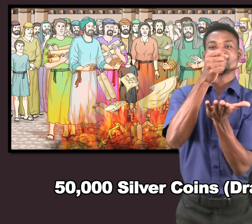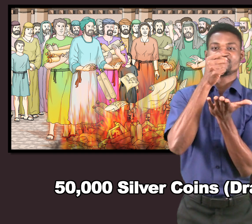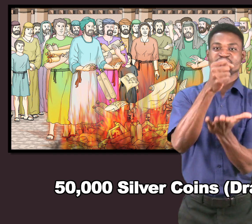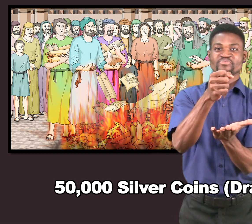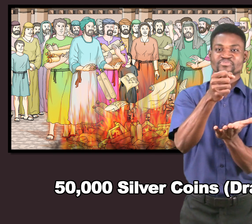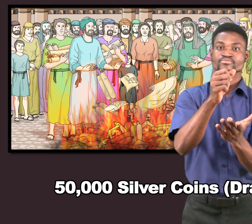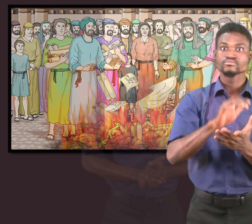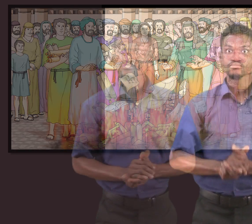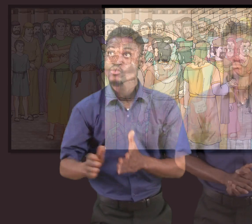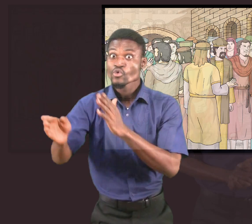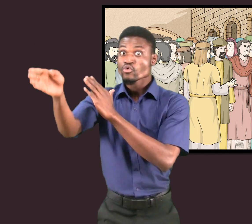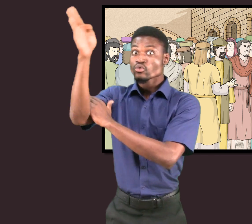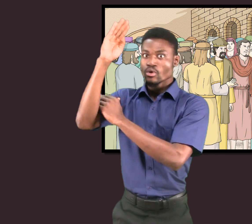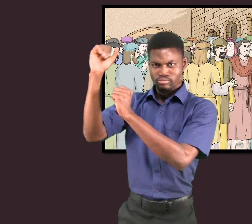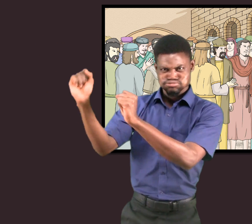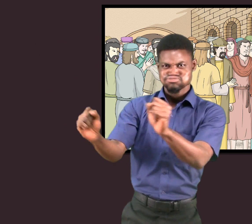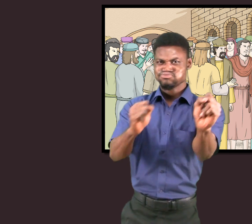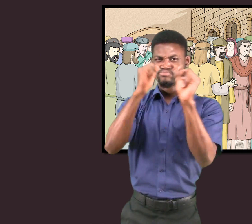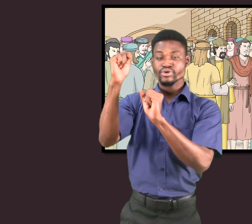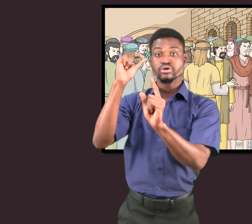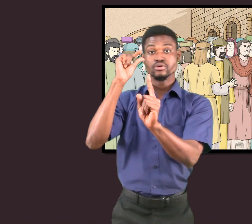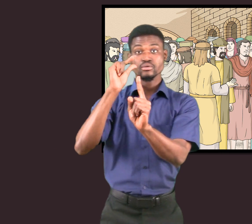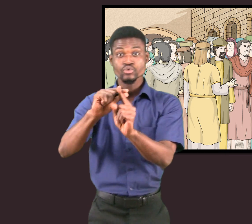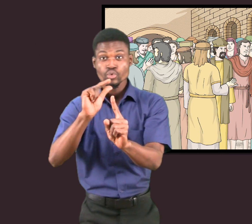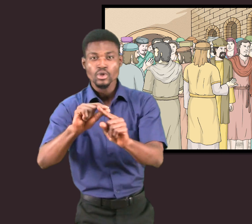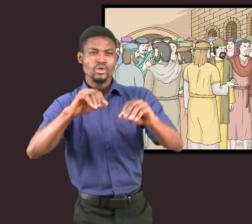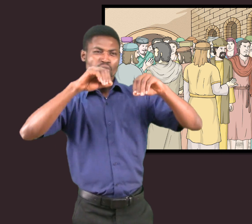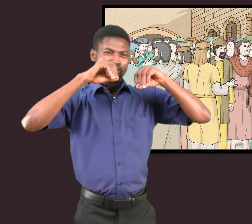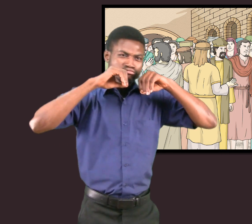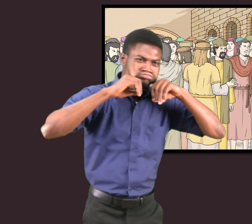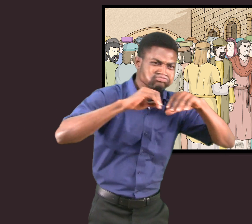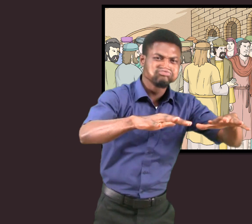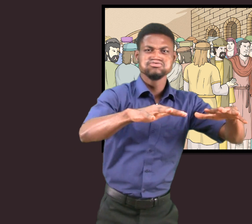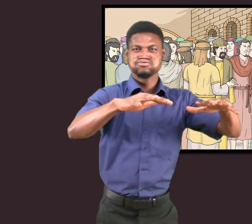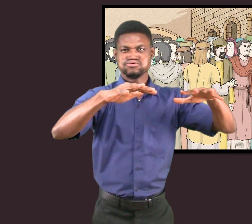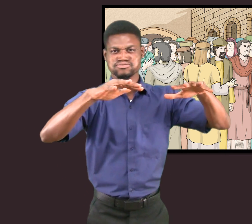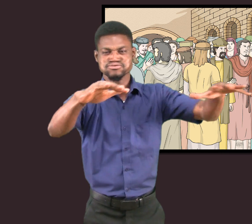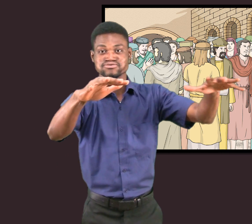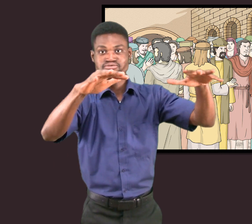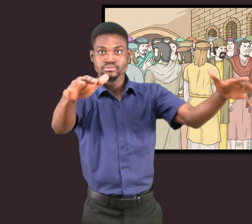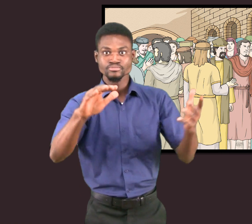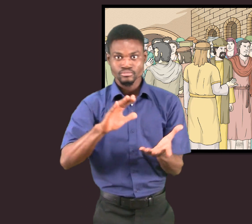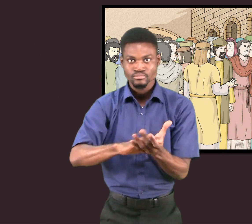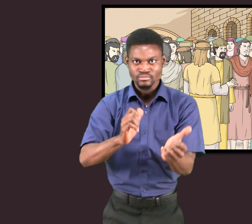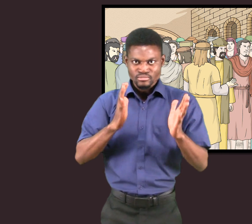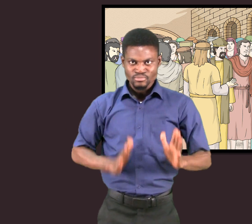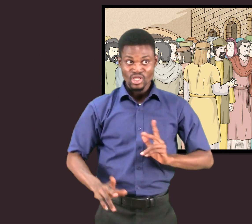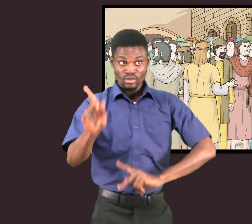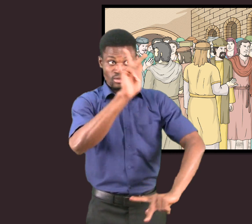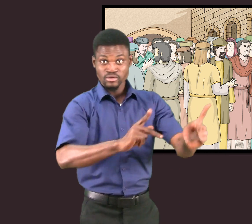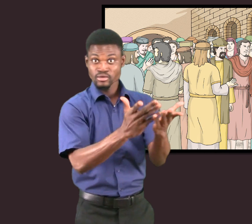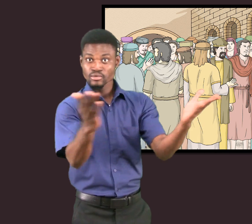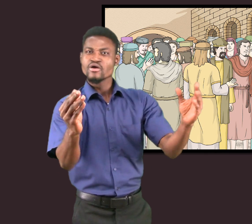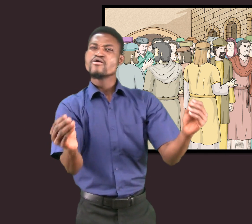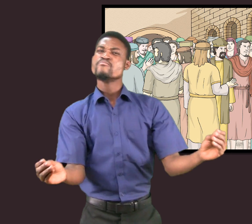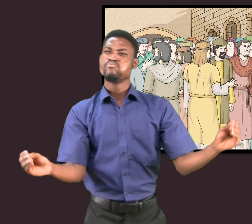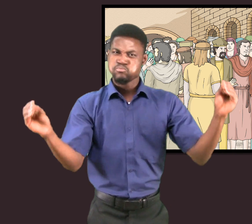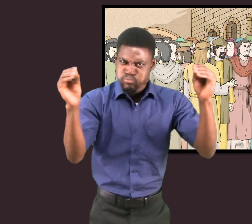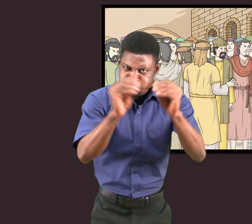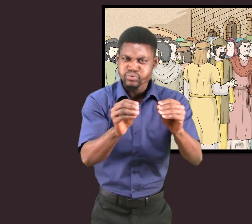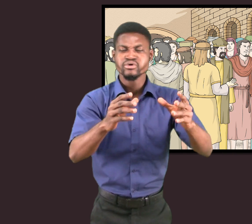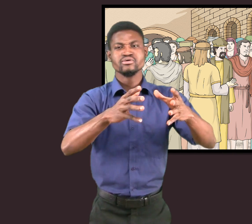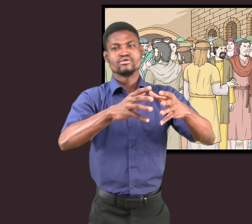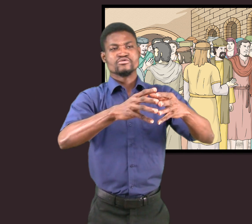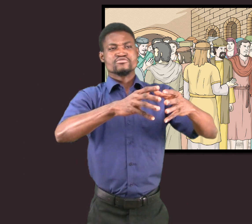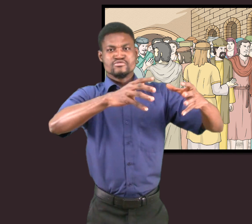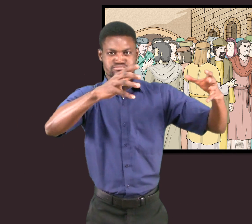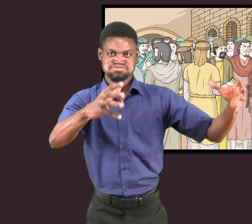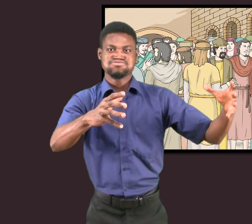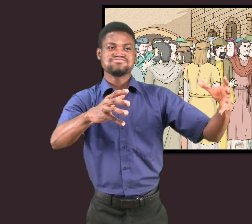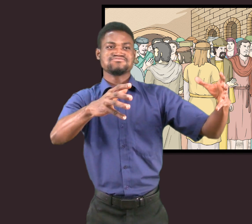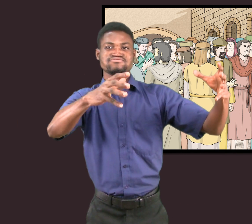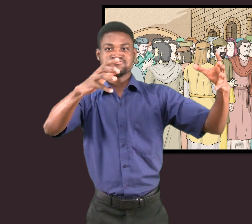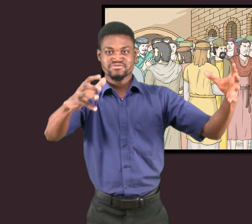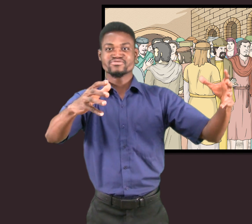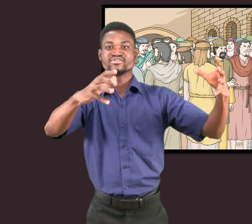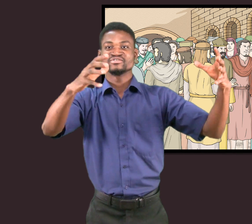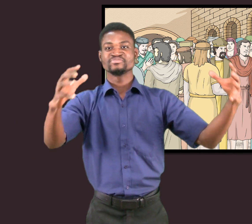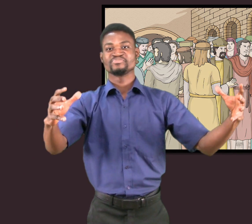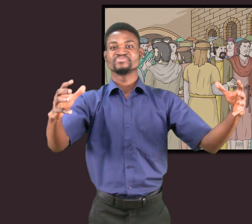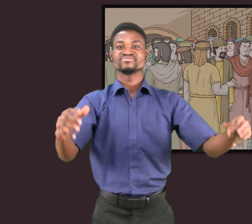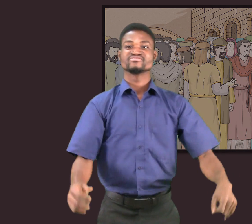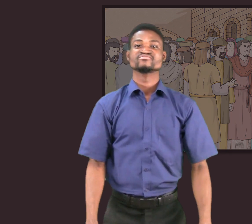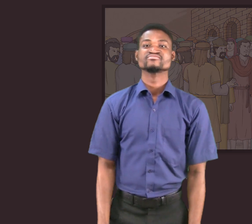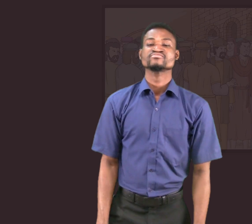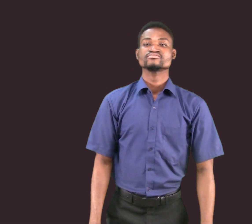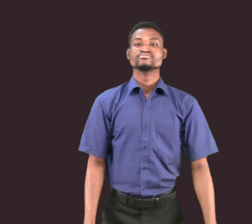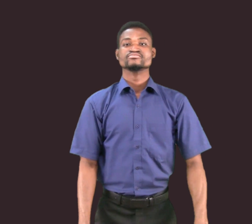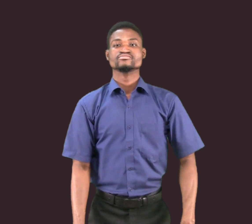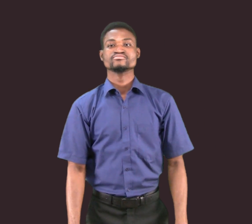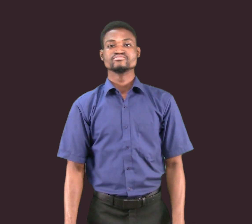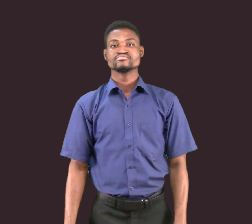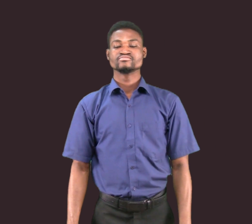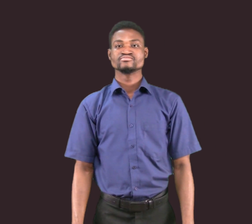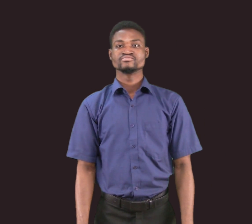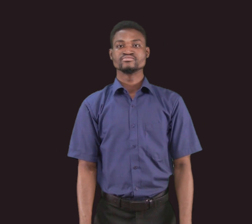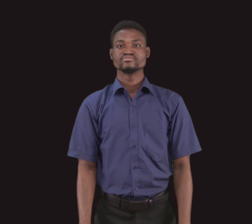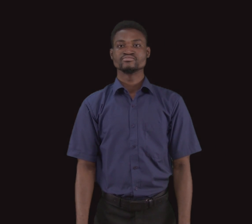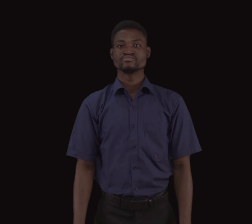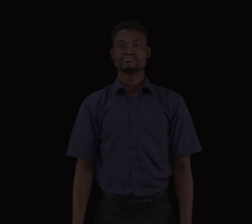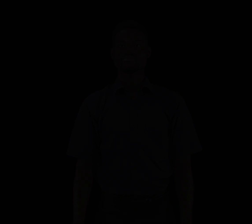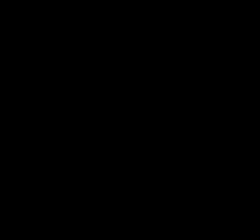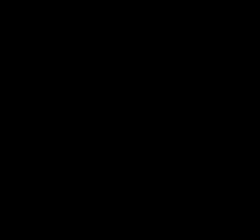So the word of the Lord powerfully continued to spread and prevail.